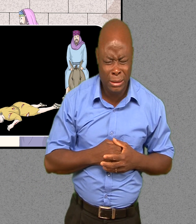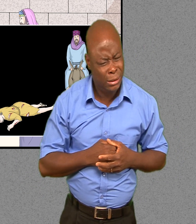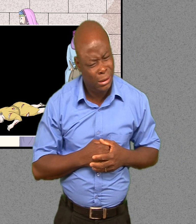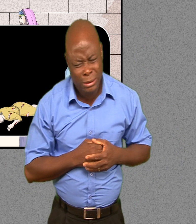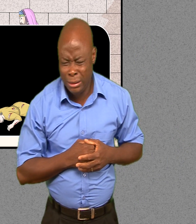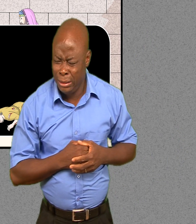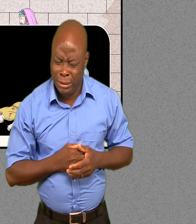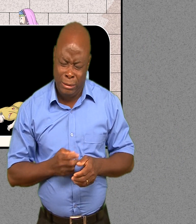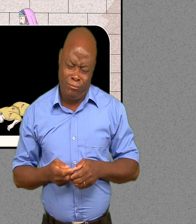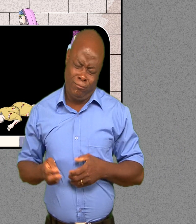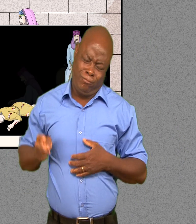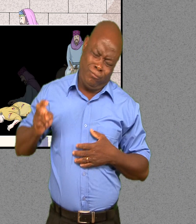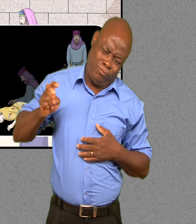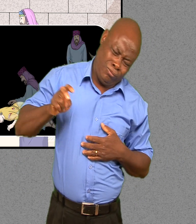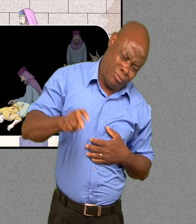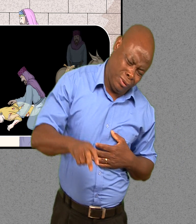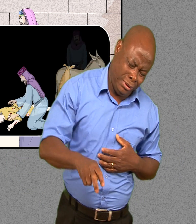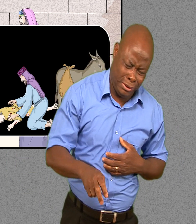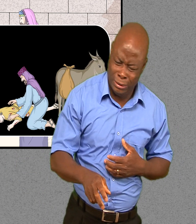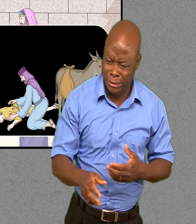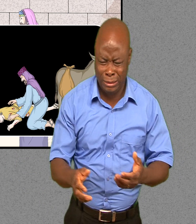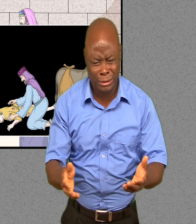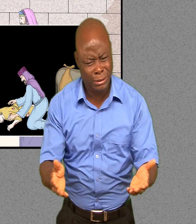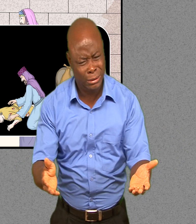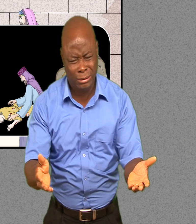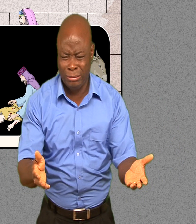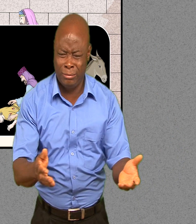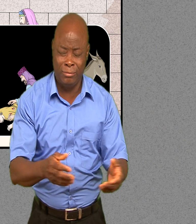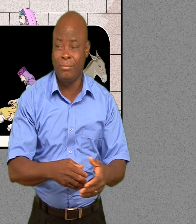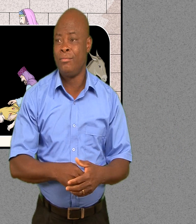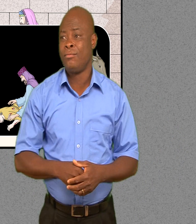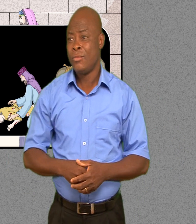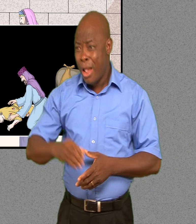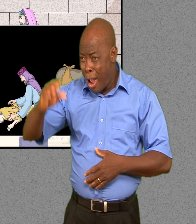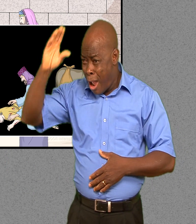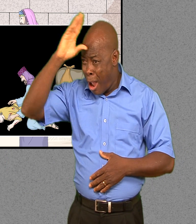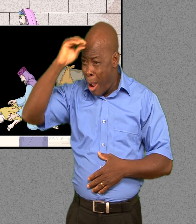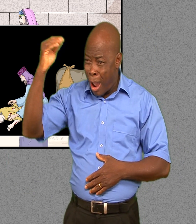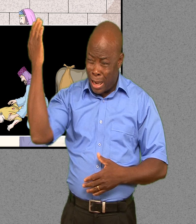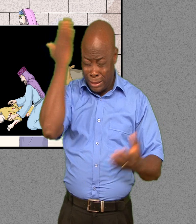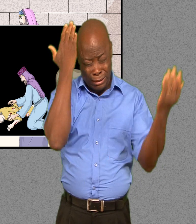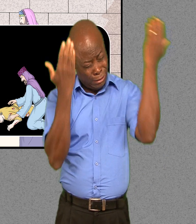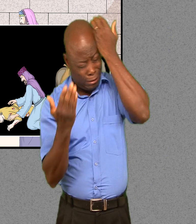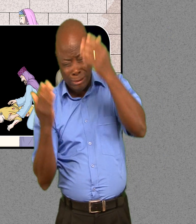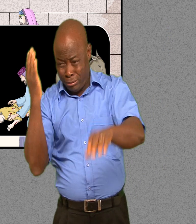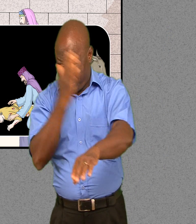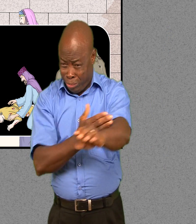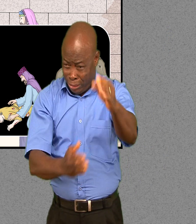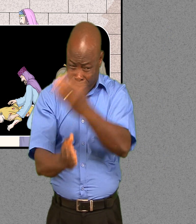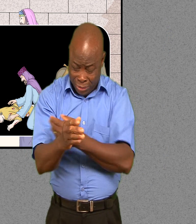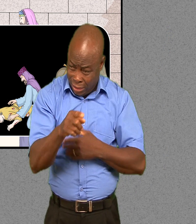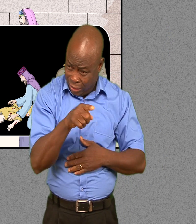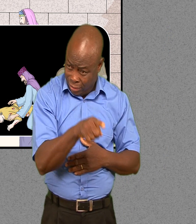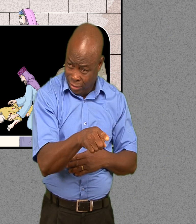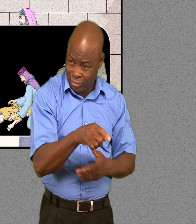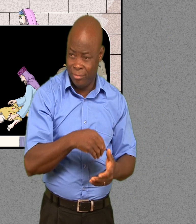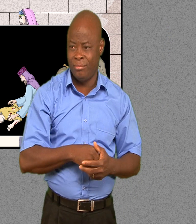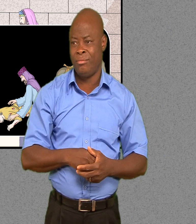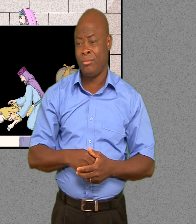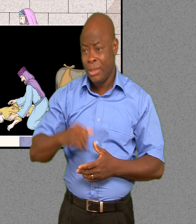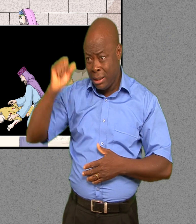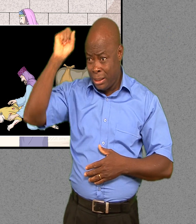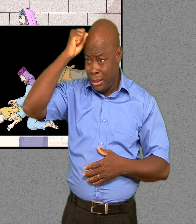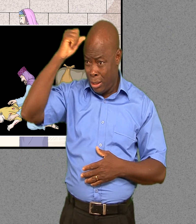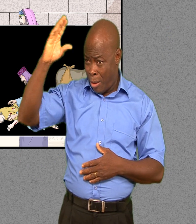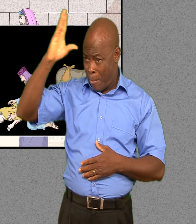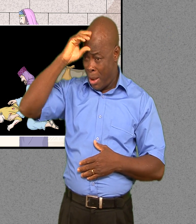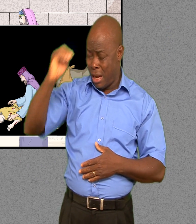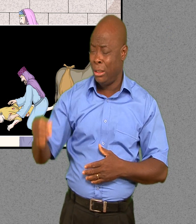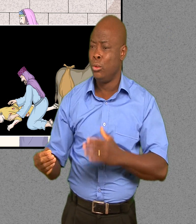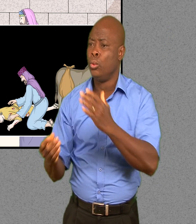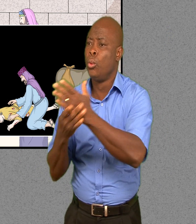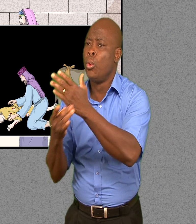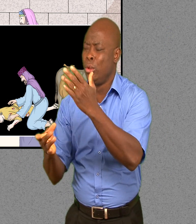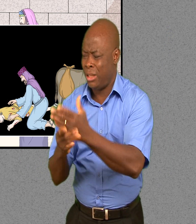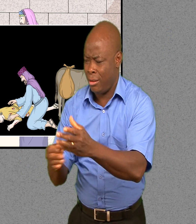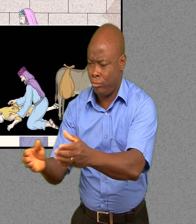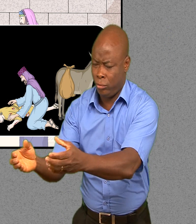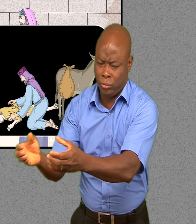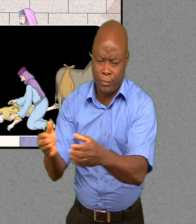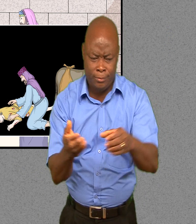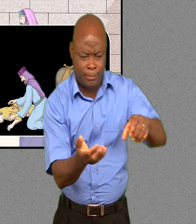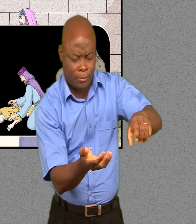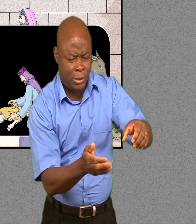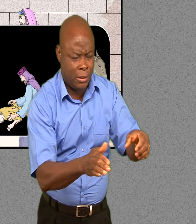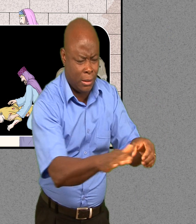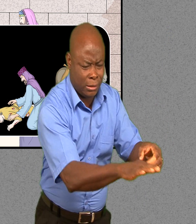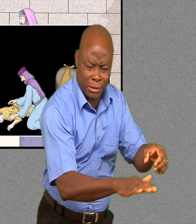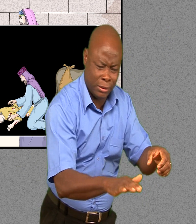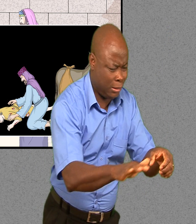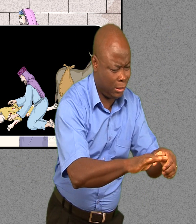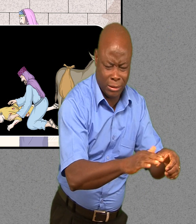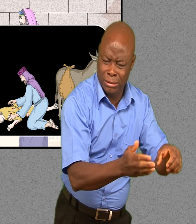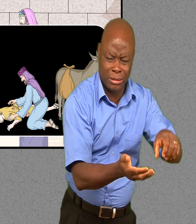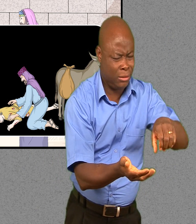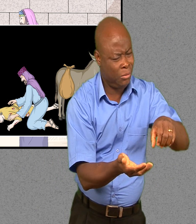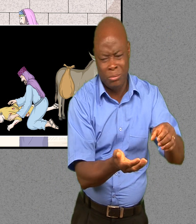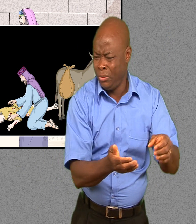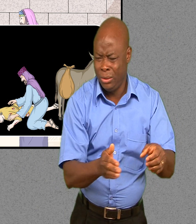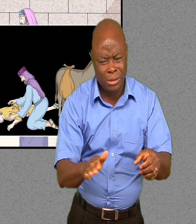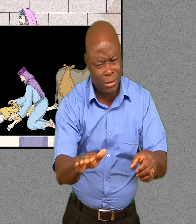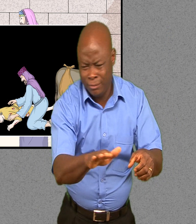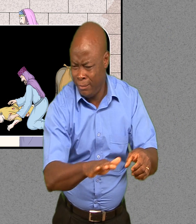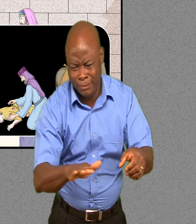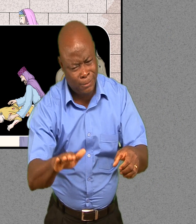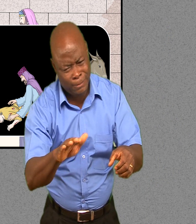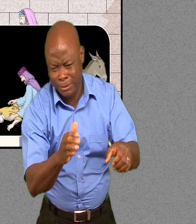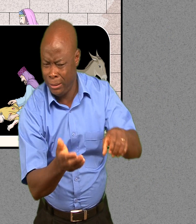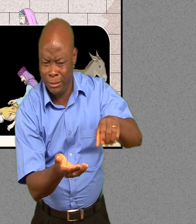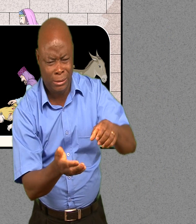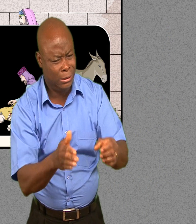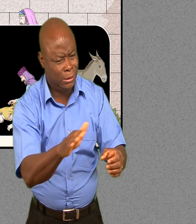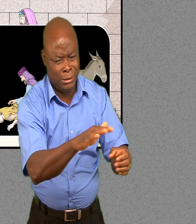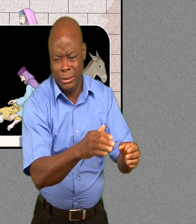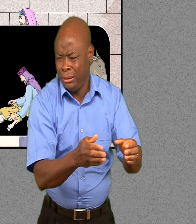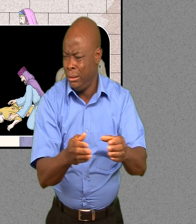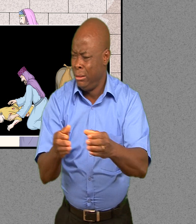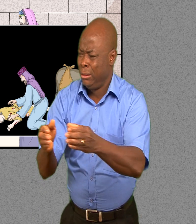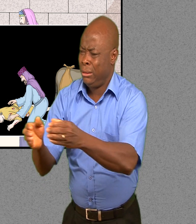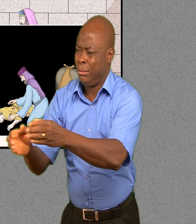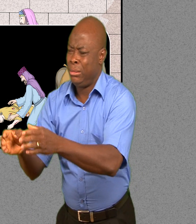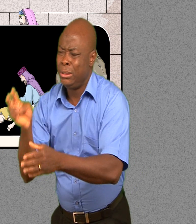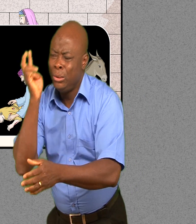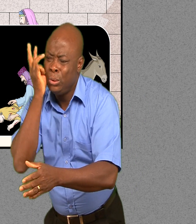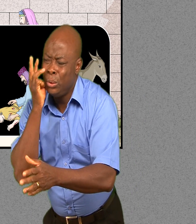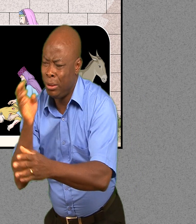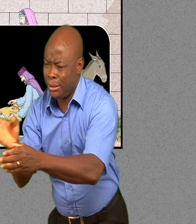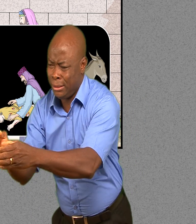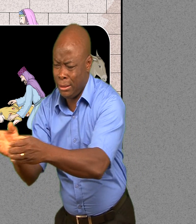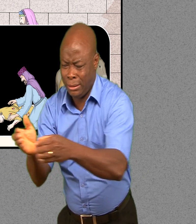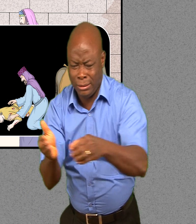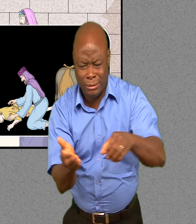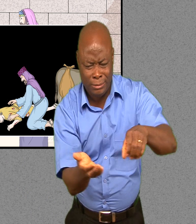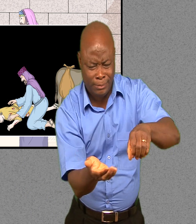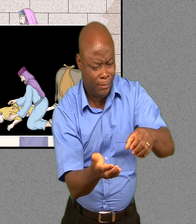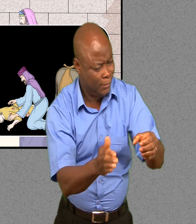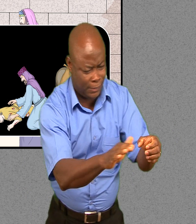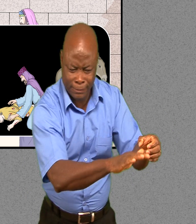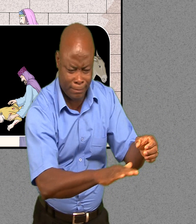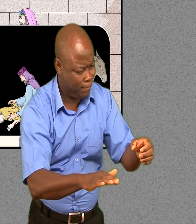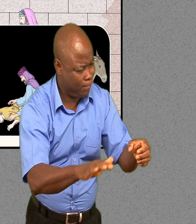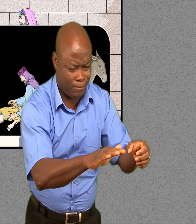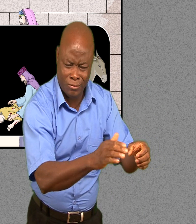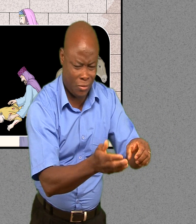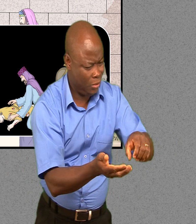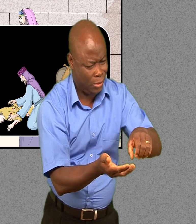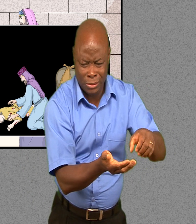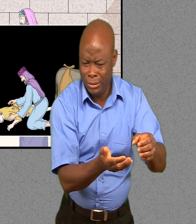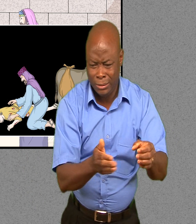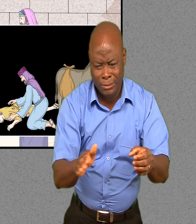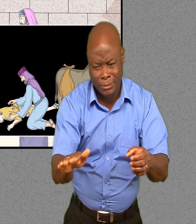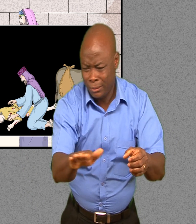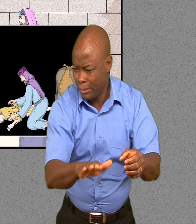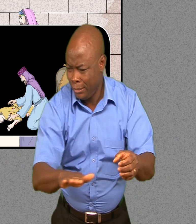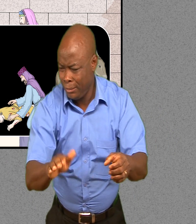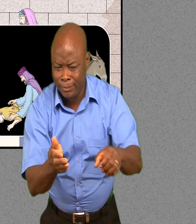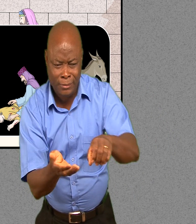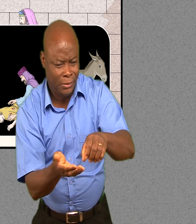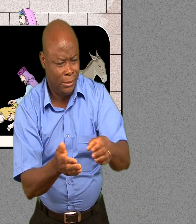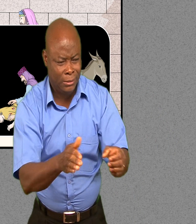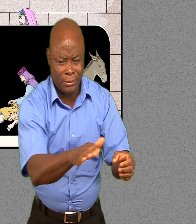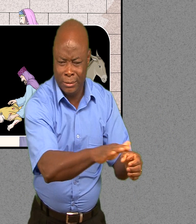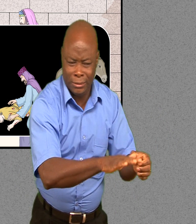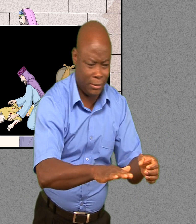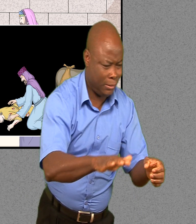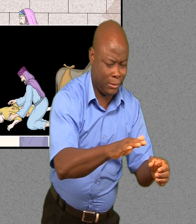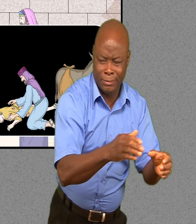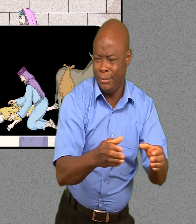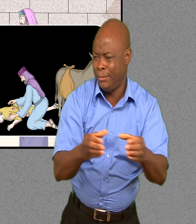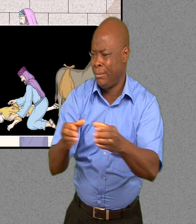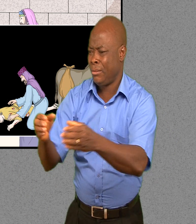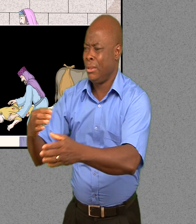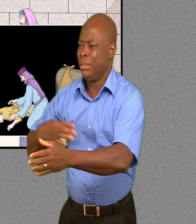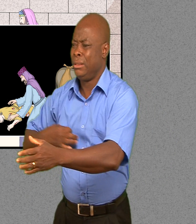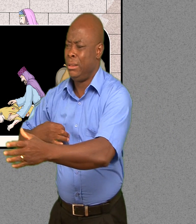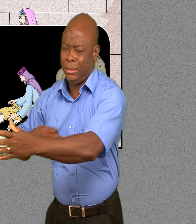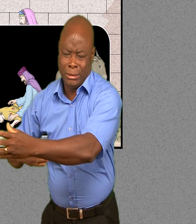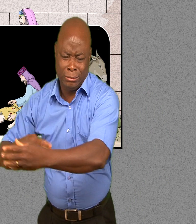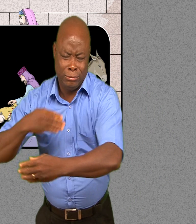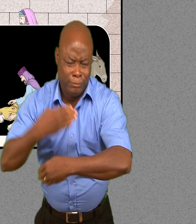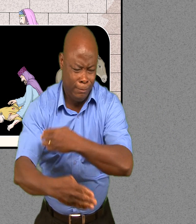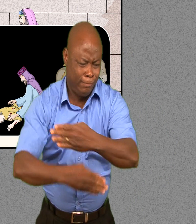He went to him and bandaged his wounds, pouring on oil and wine.